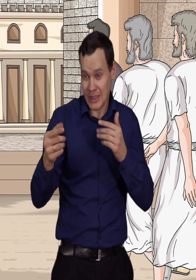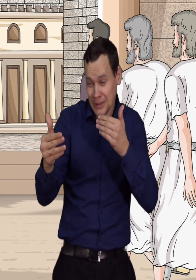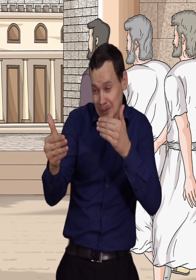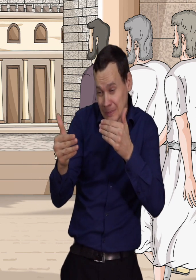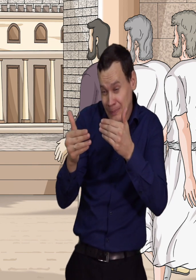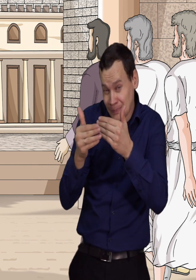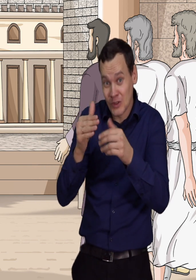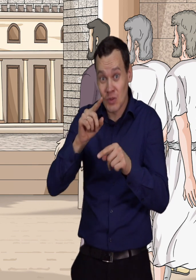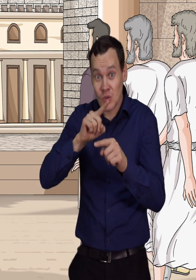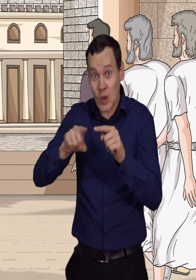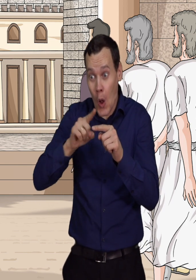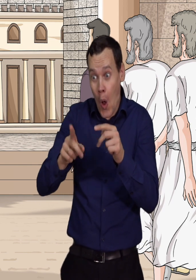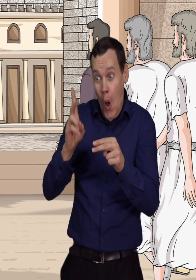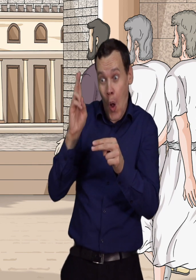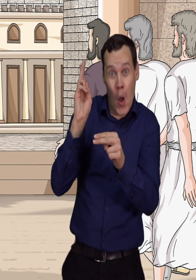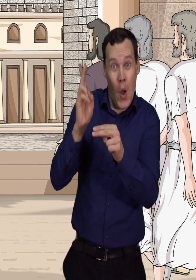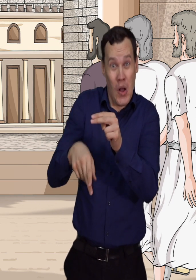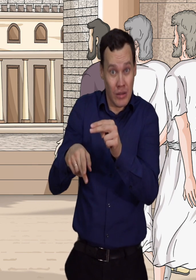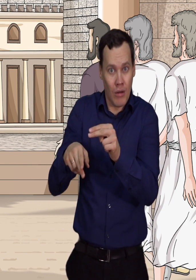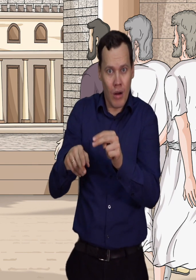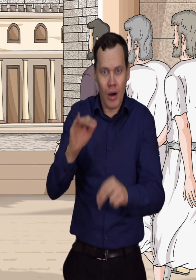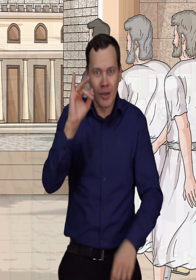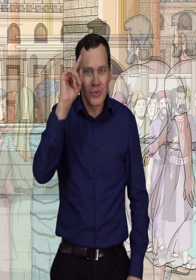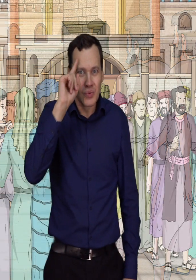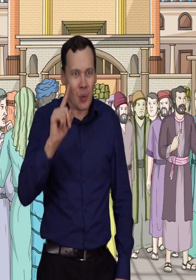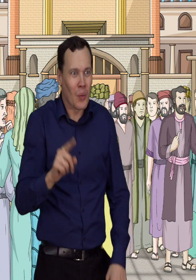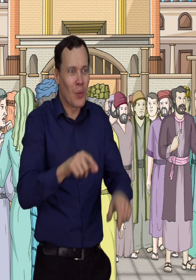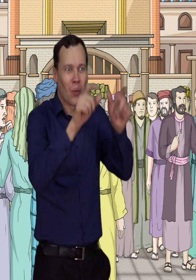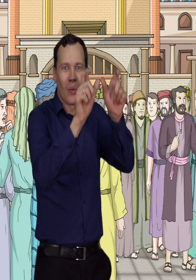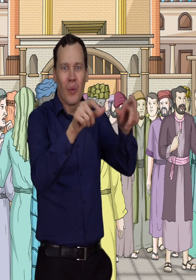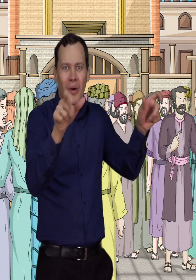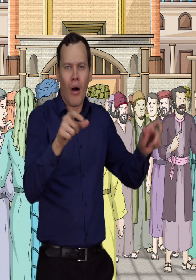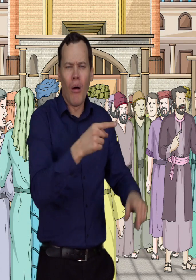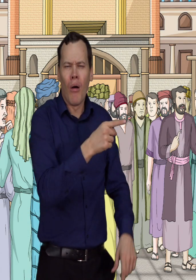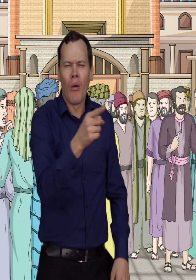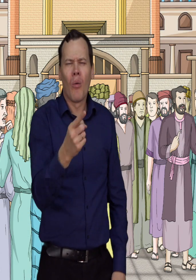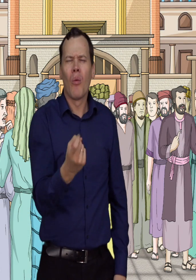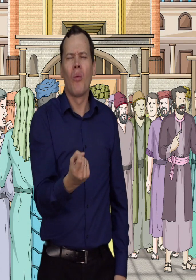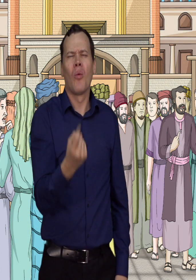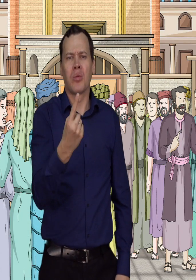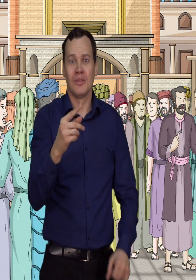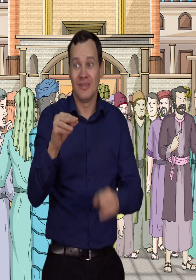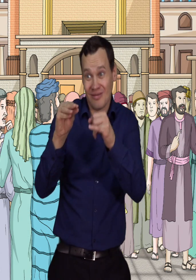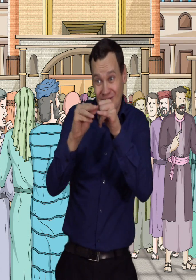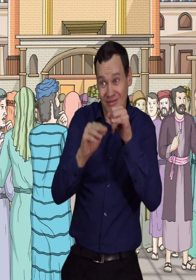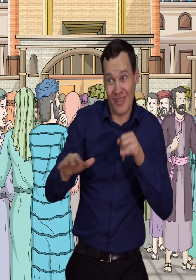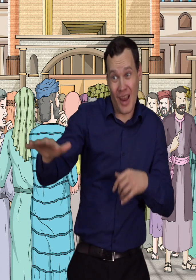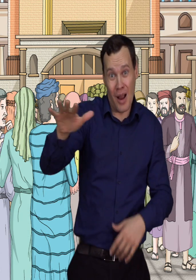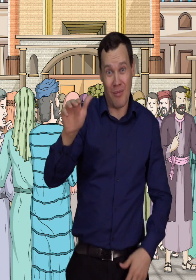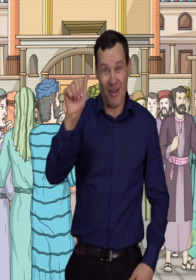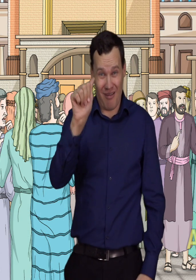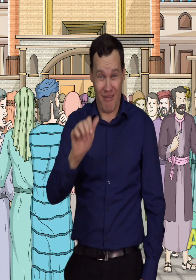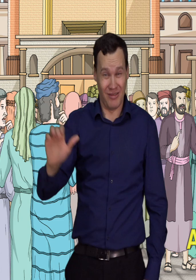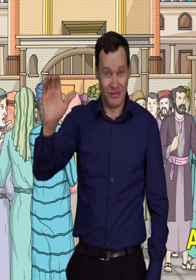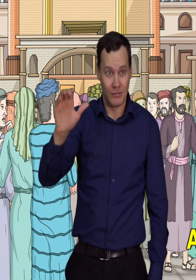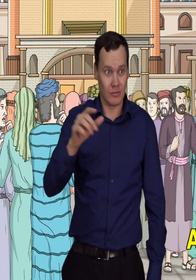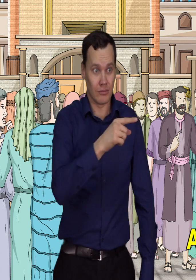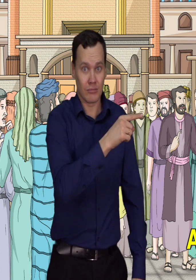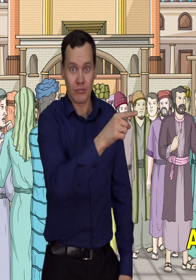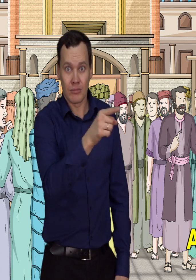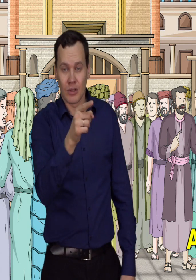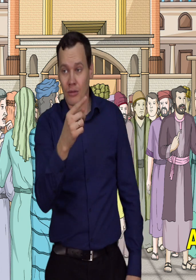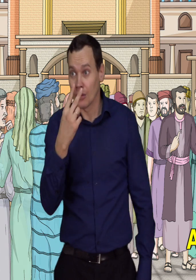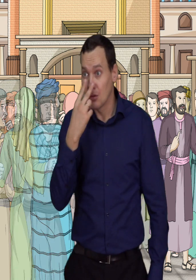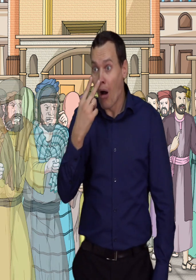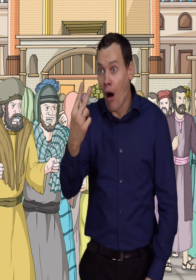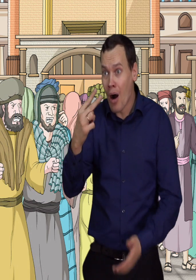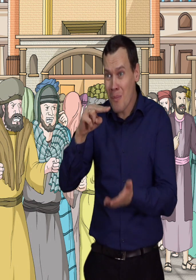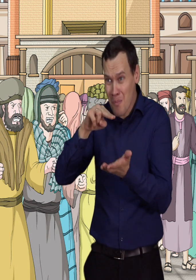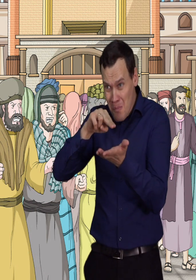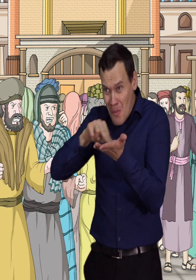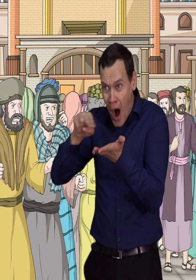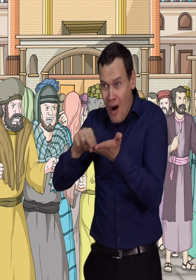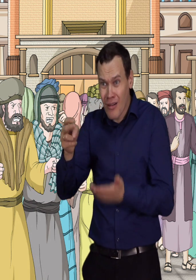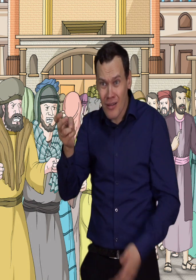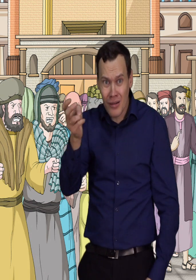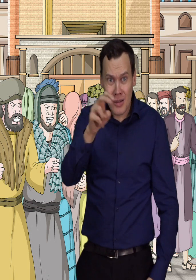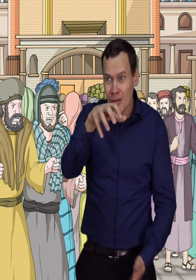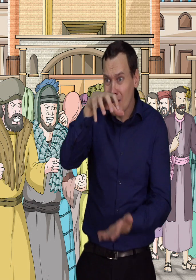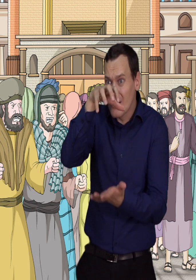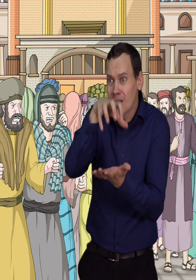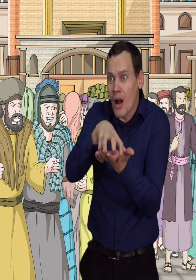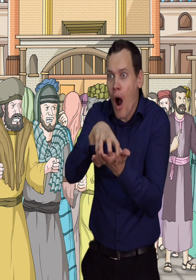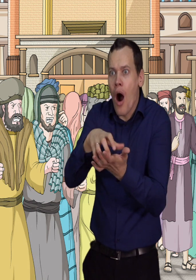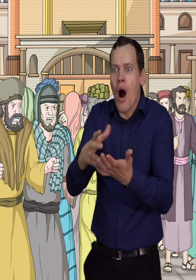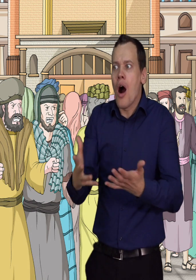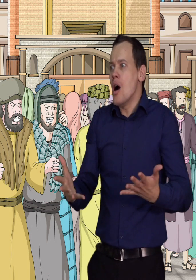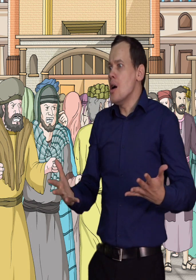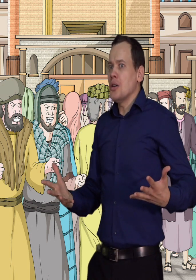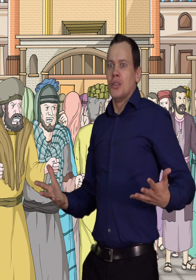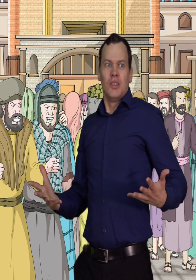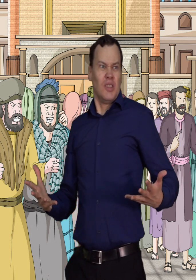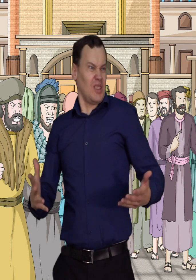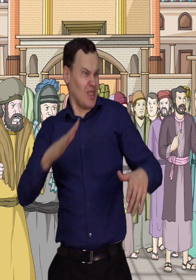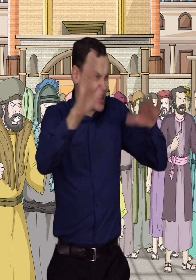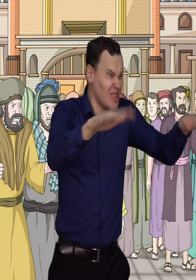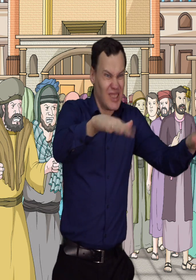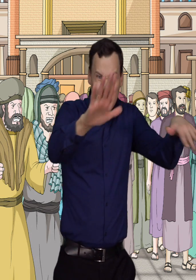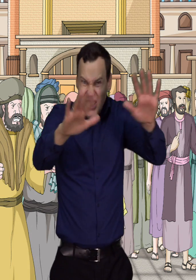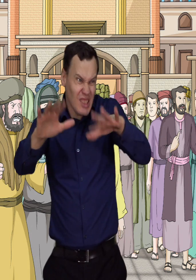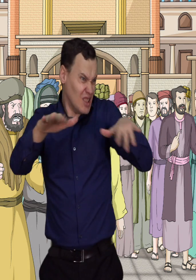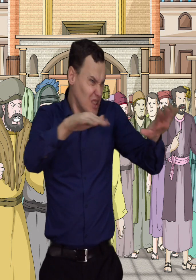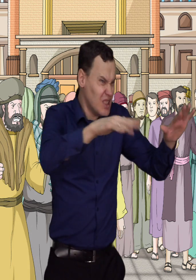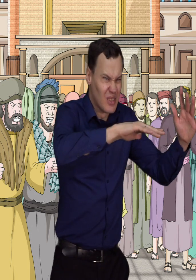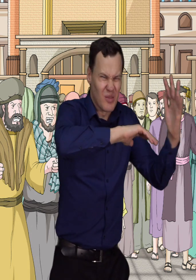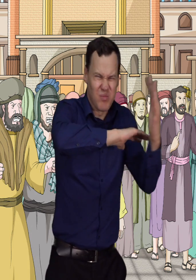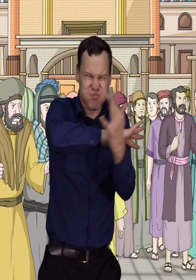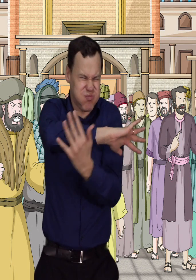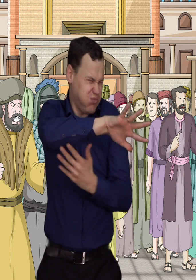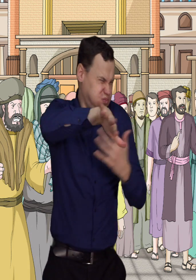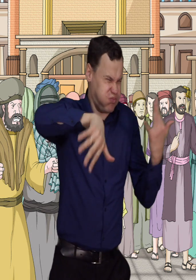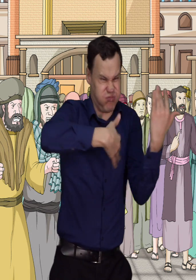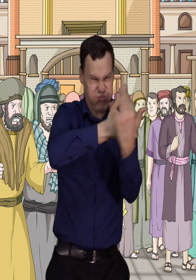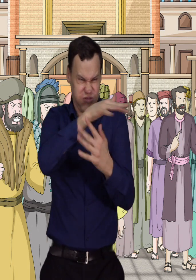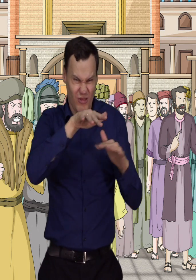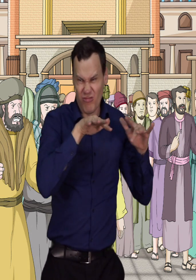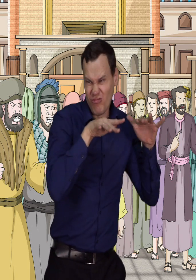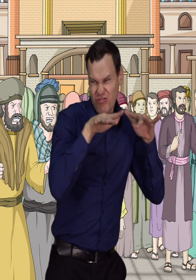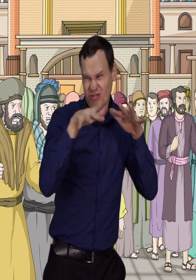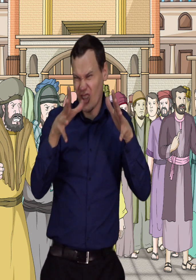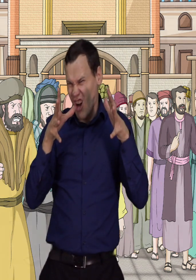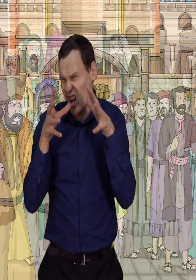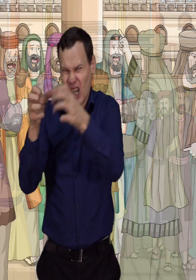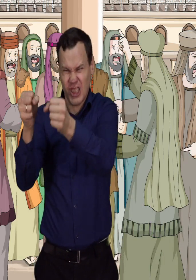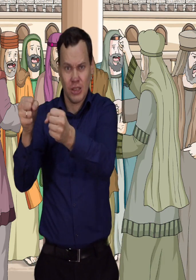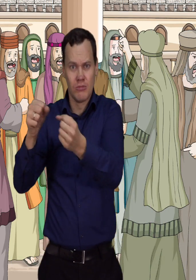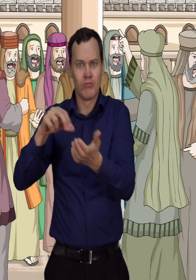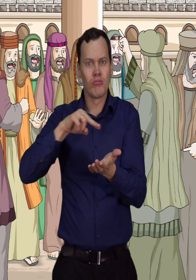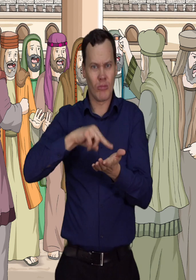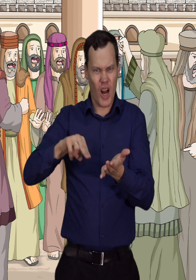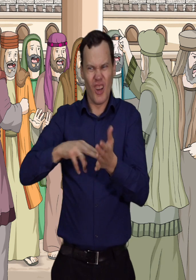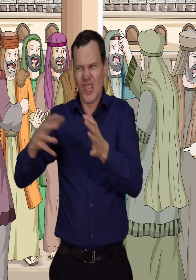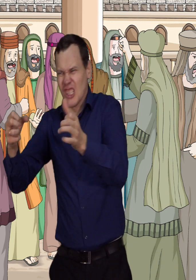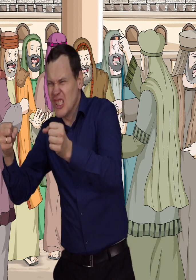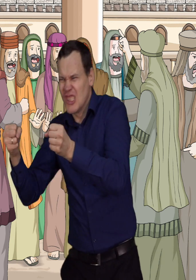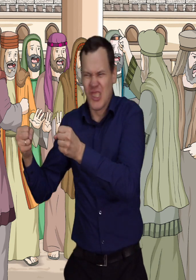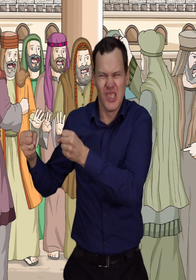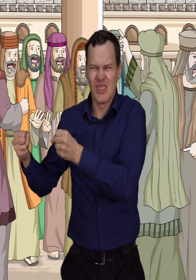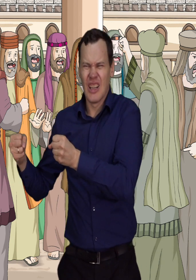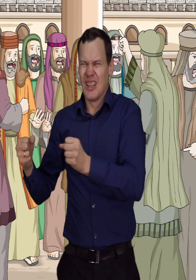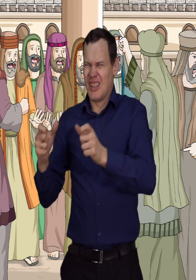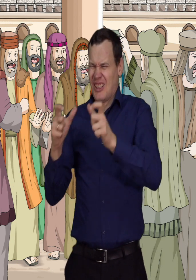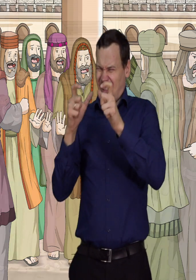When the seven days were almost over, some Jews from the province of Asia saw Paul at the temple.